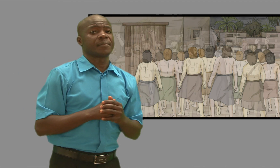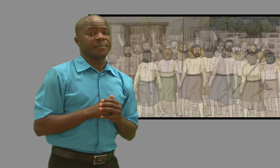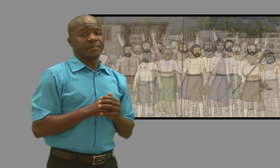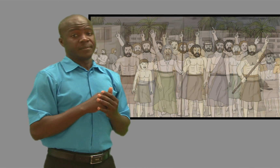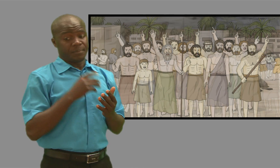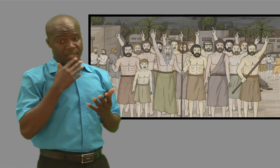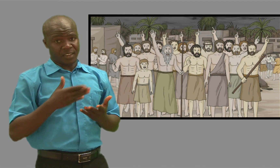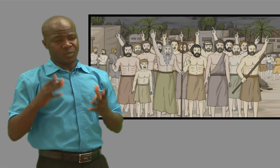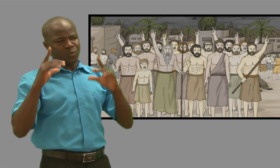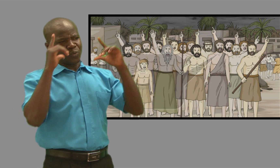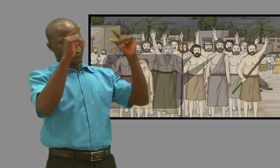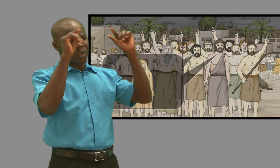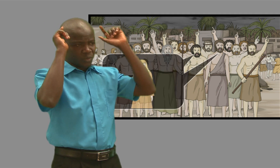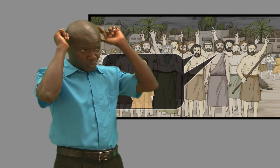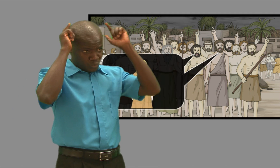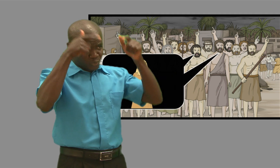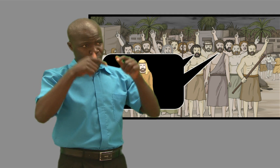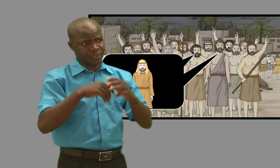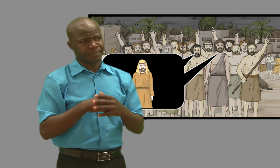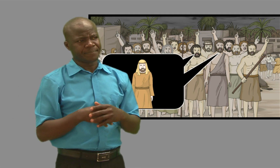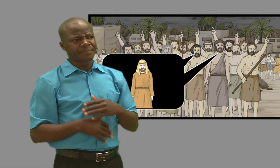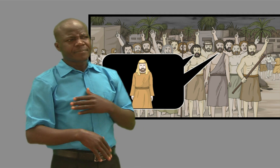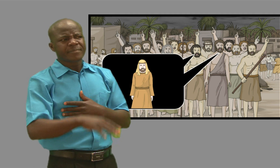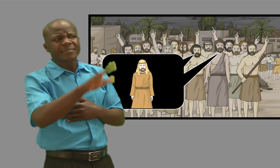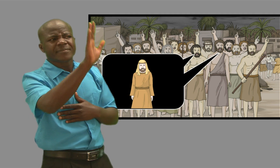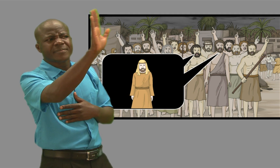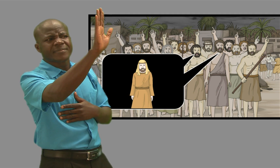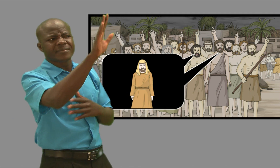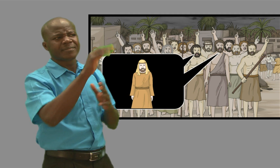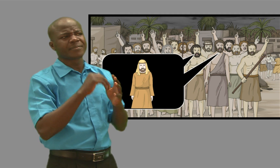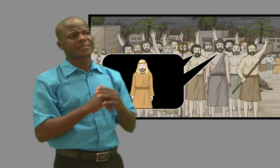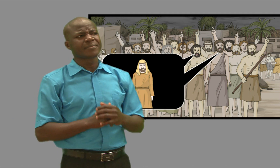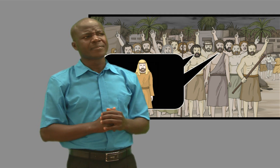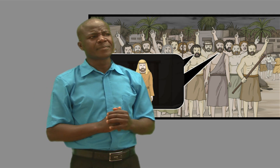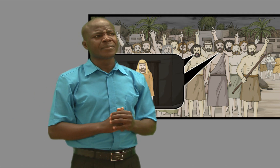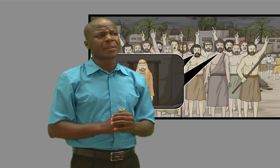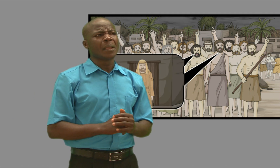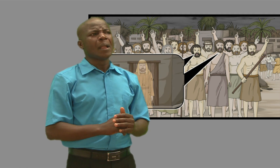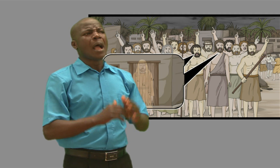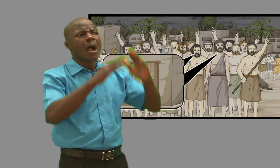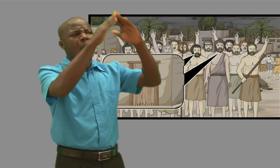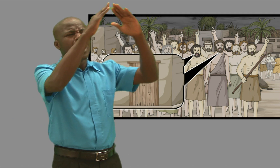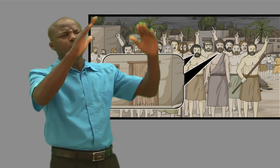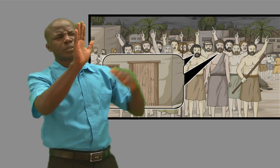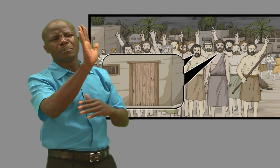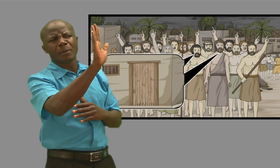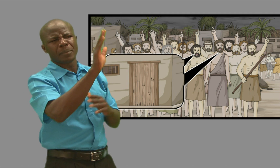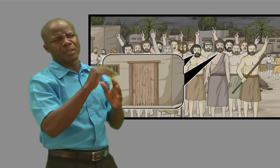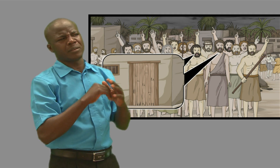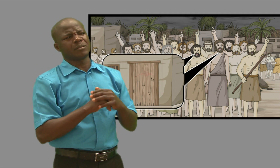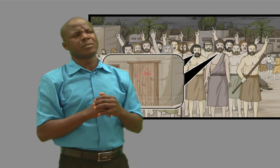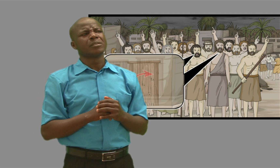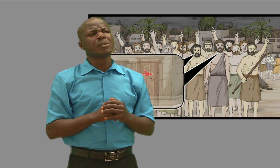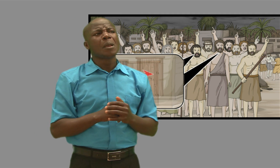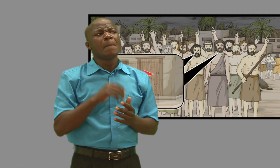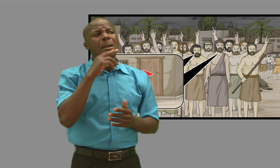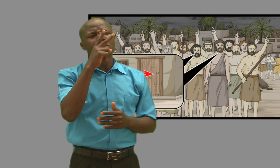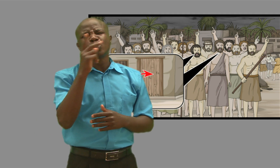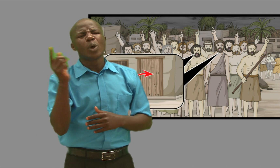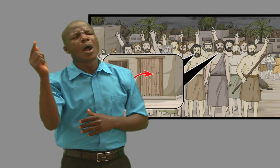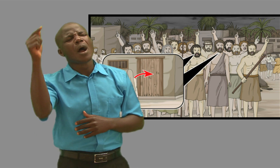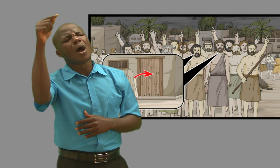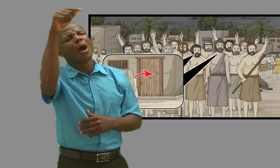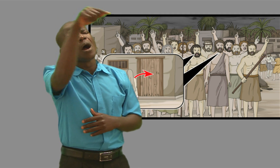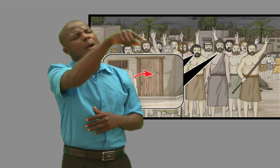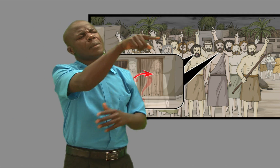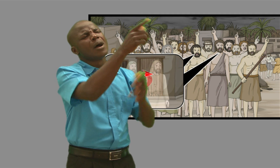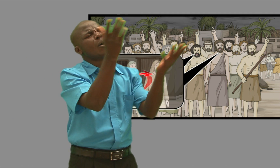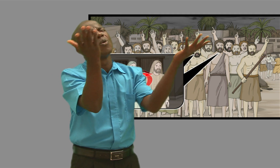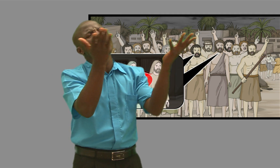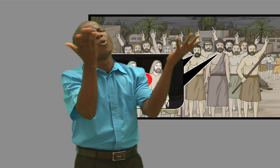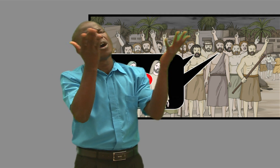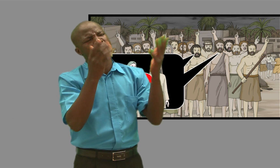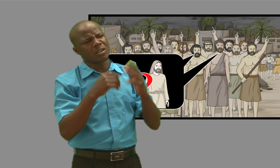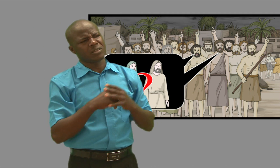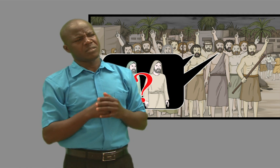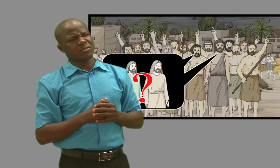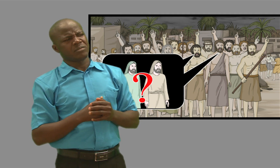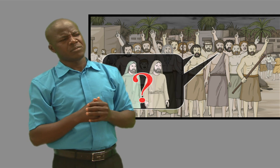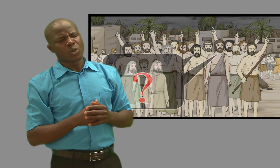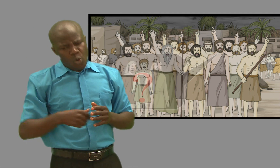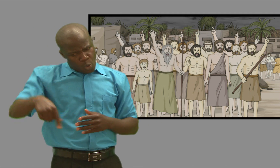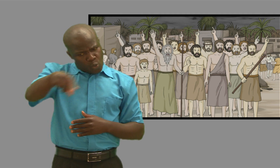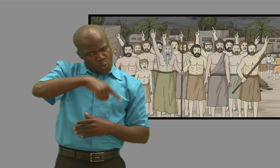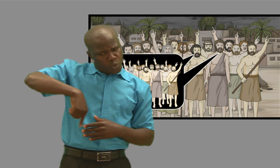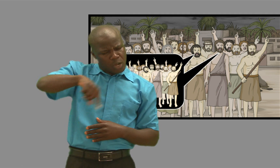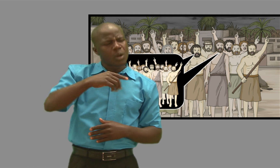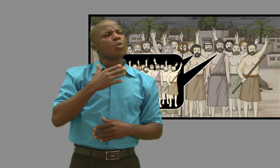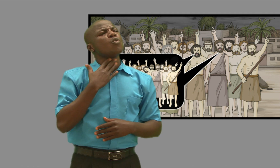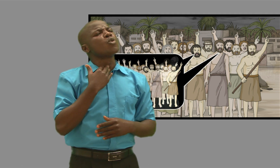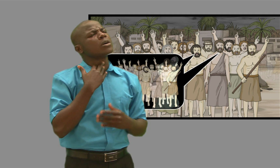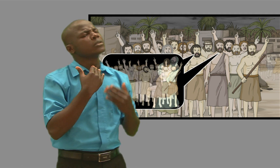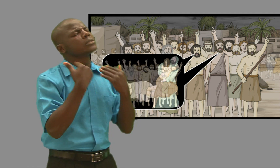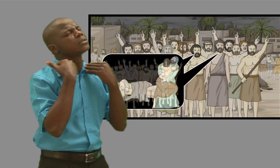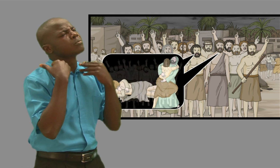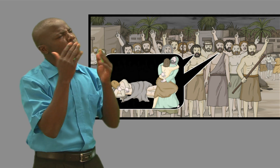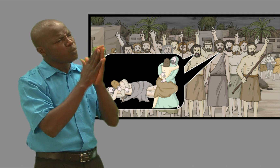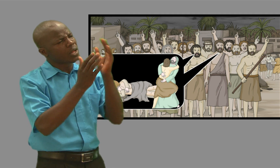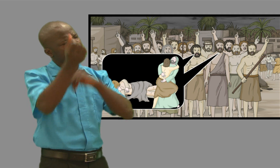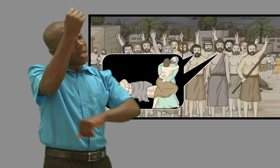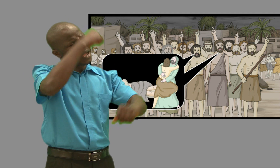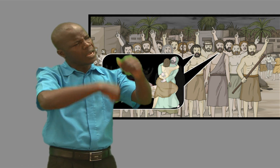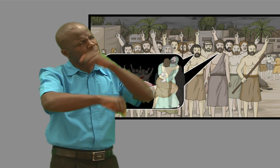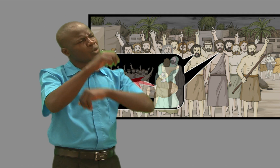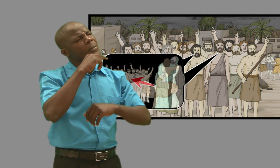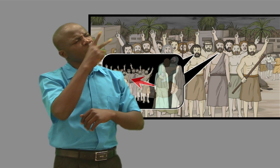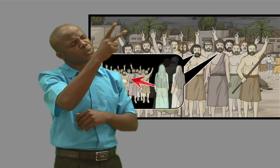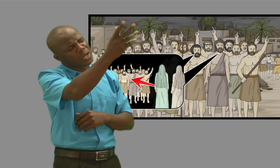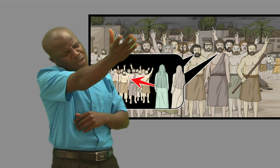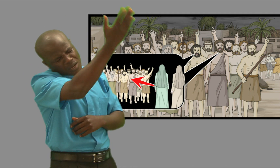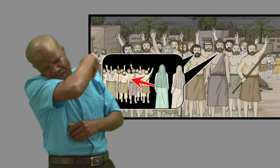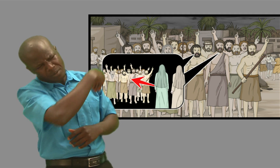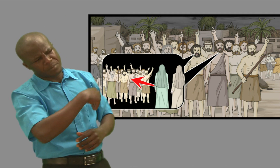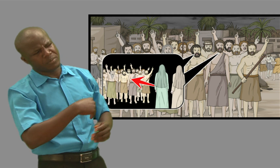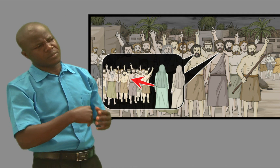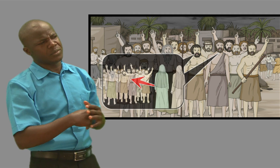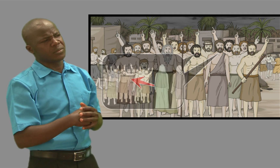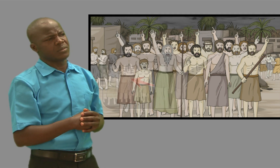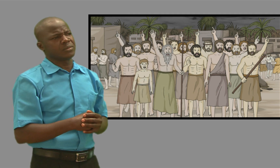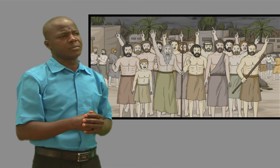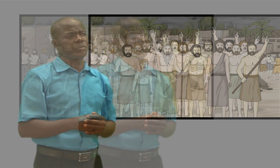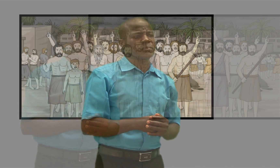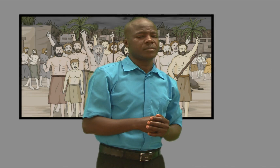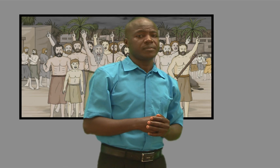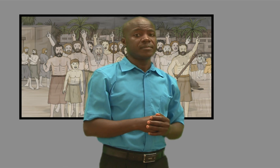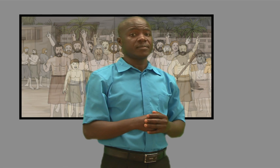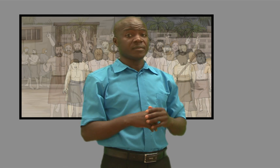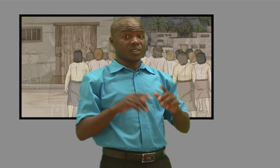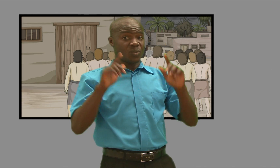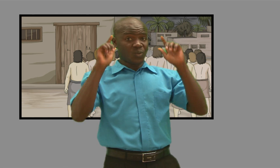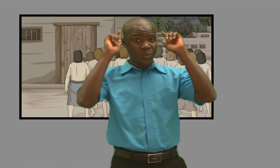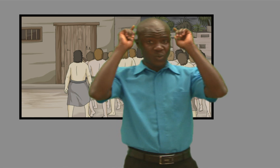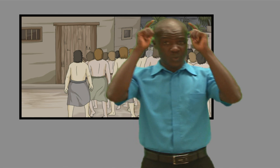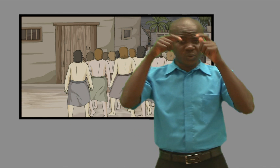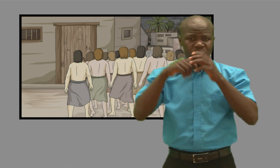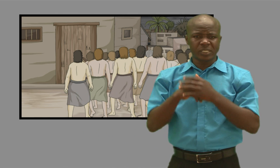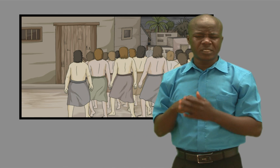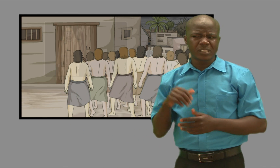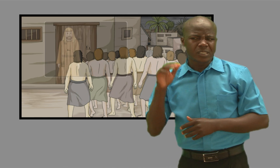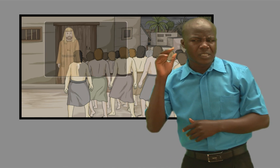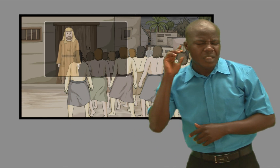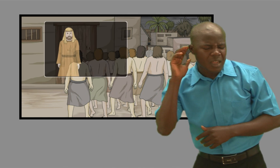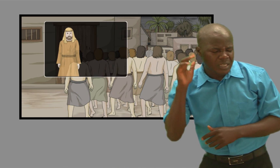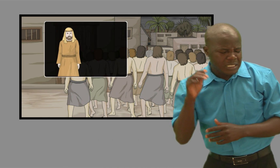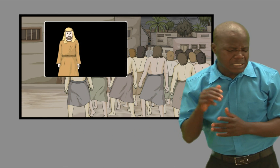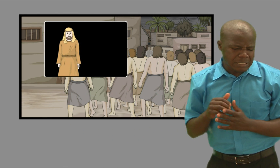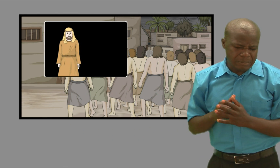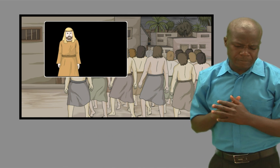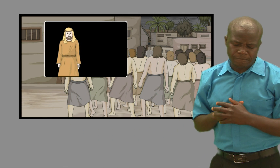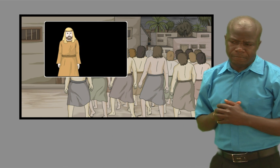They called out to Lot, saying, “Where are the men who came to you tonight? Send them out to us so we can have relations with them!”